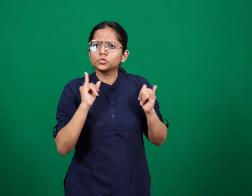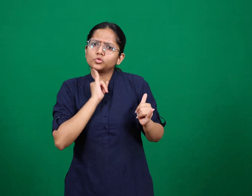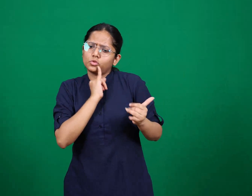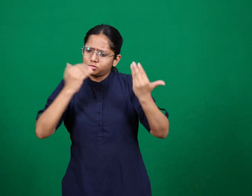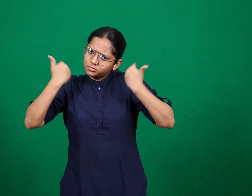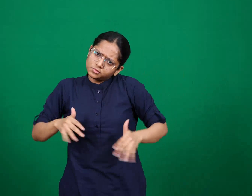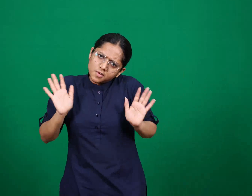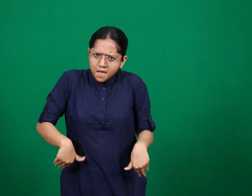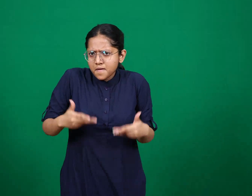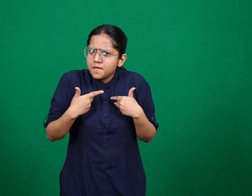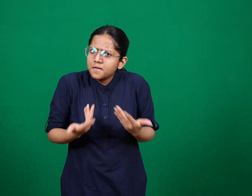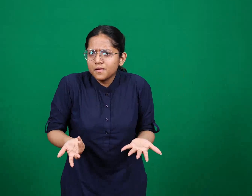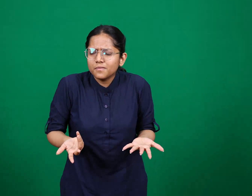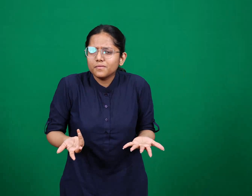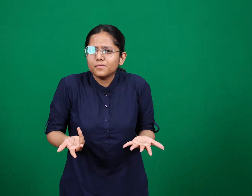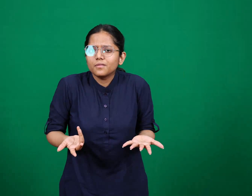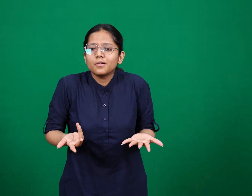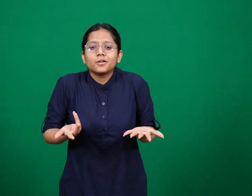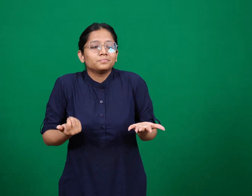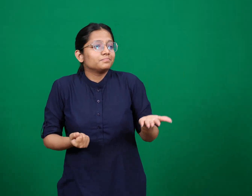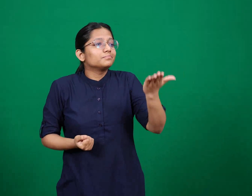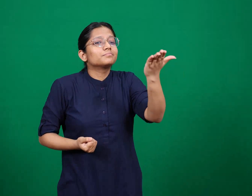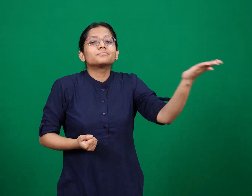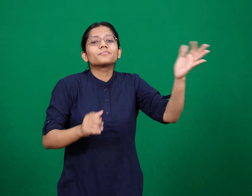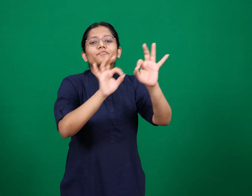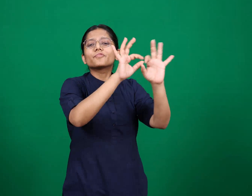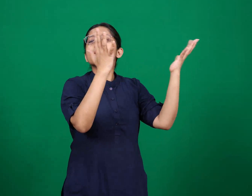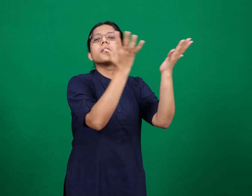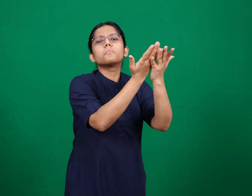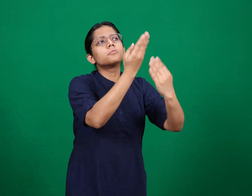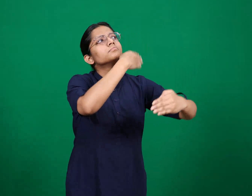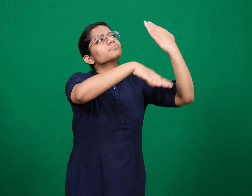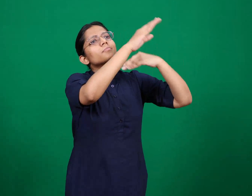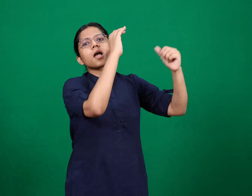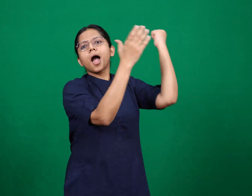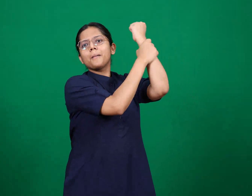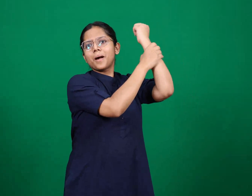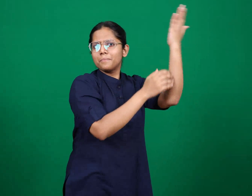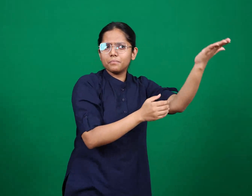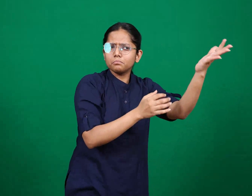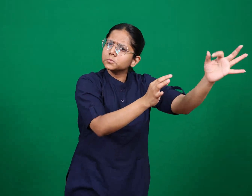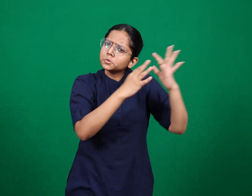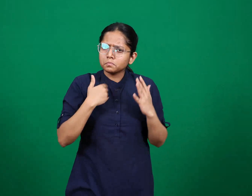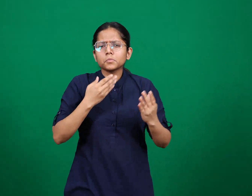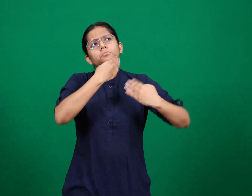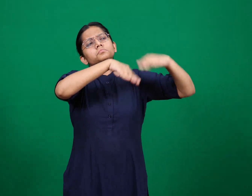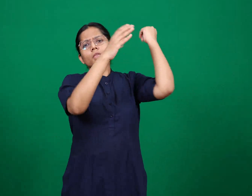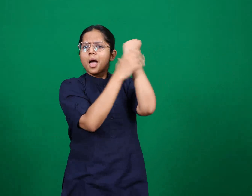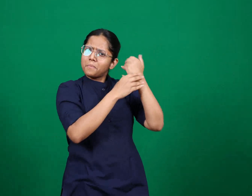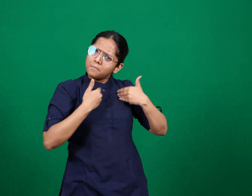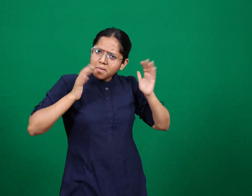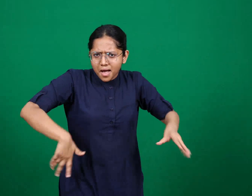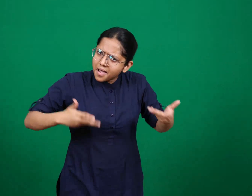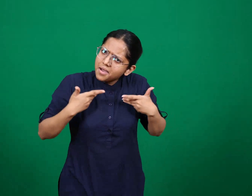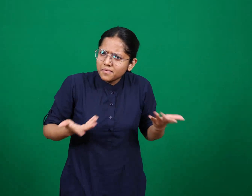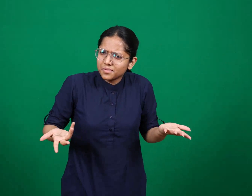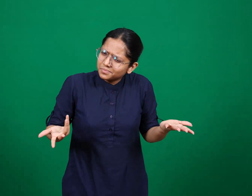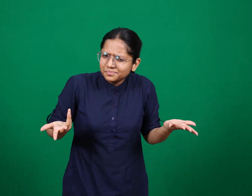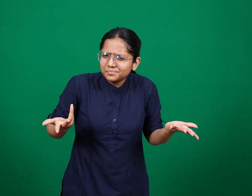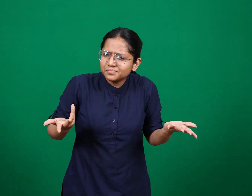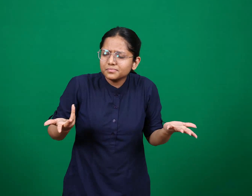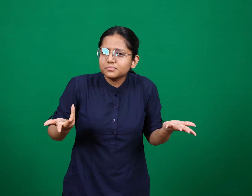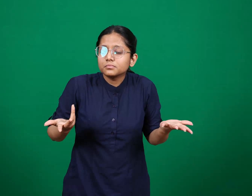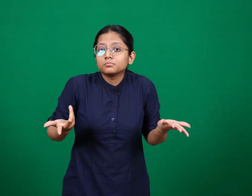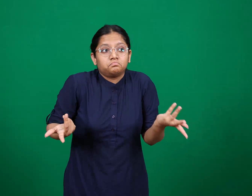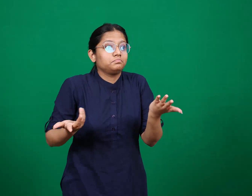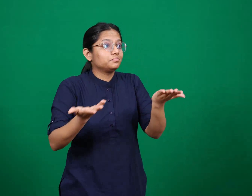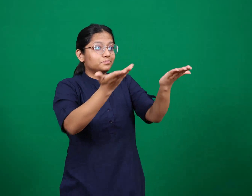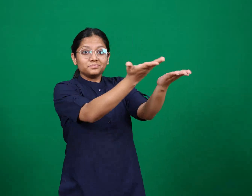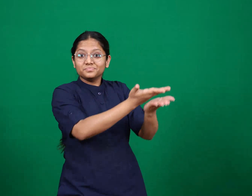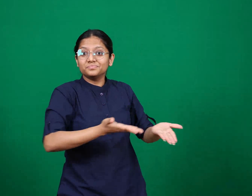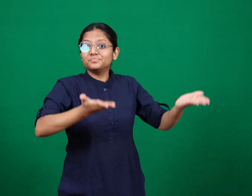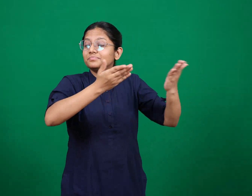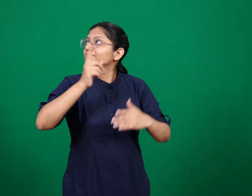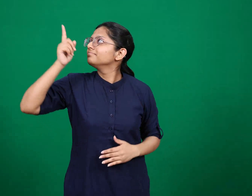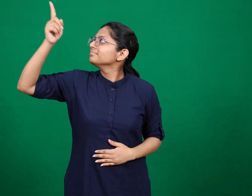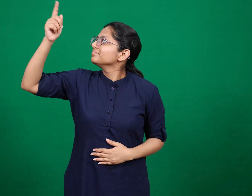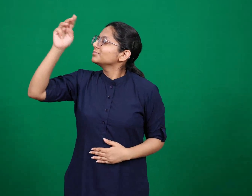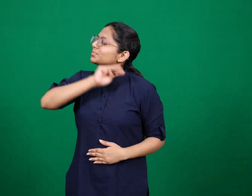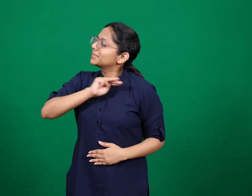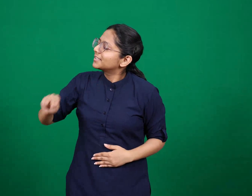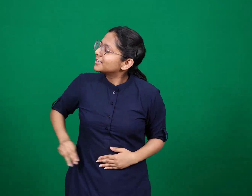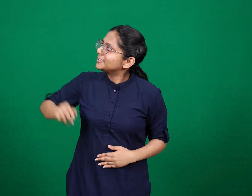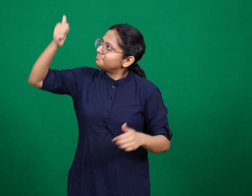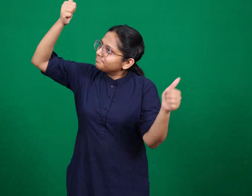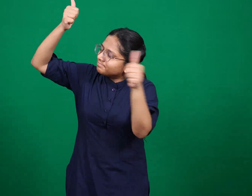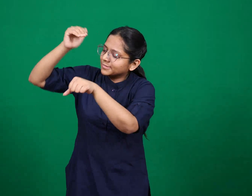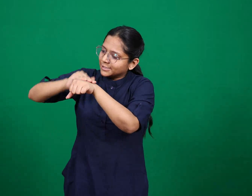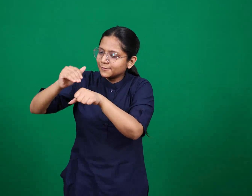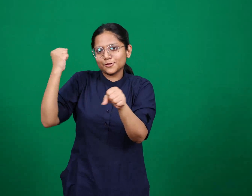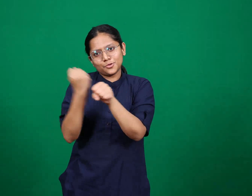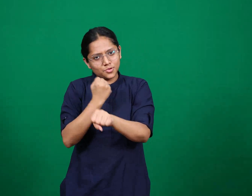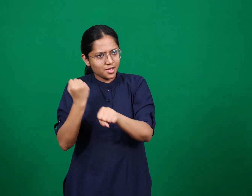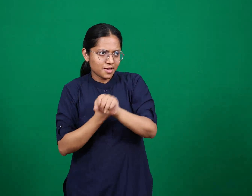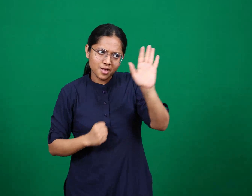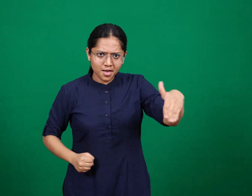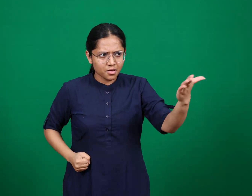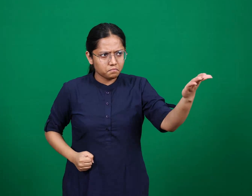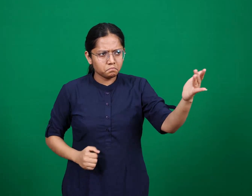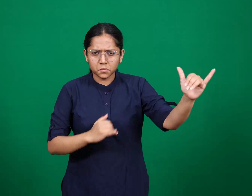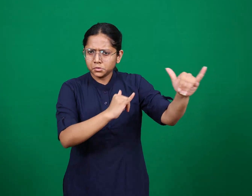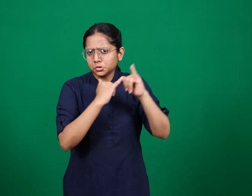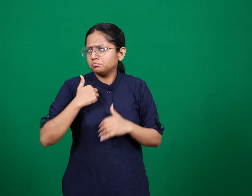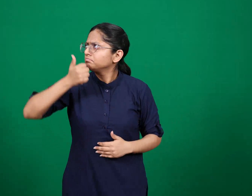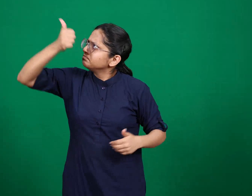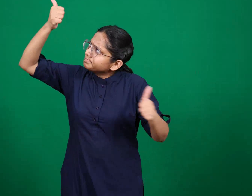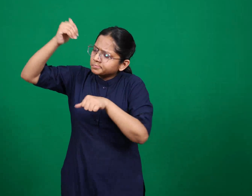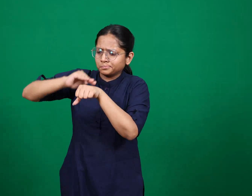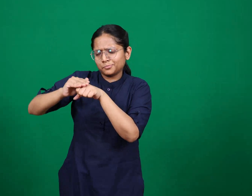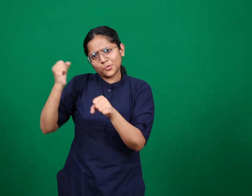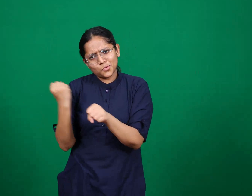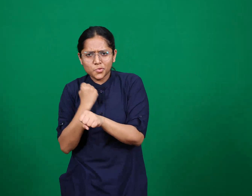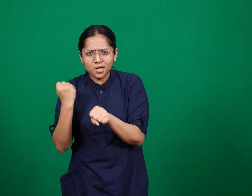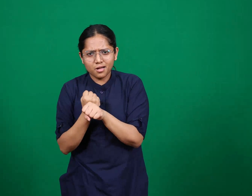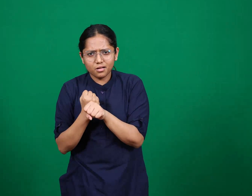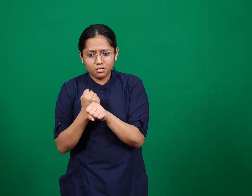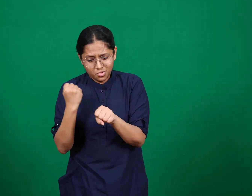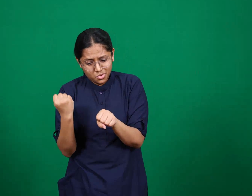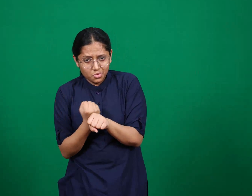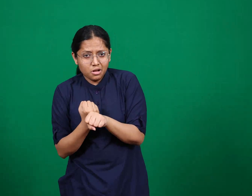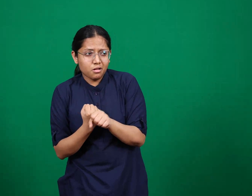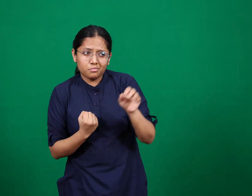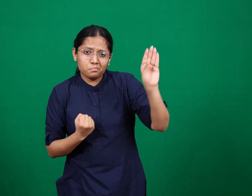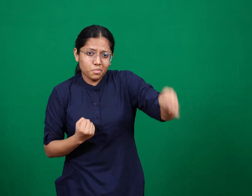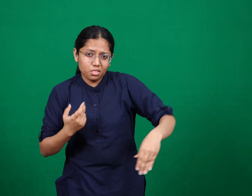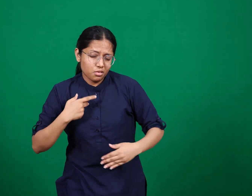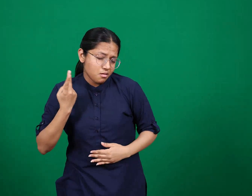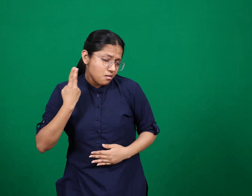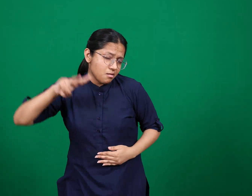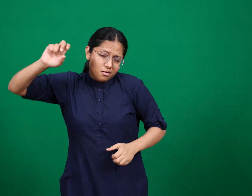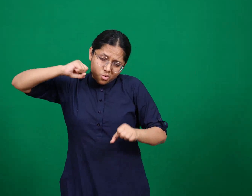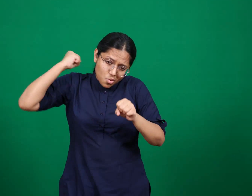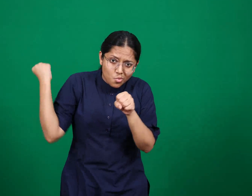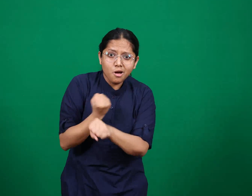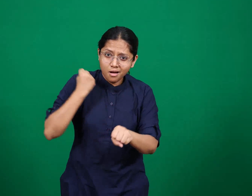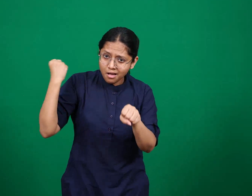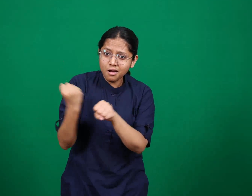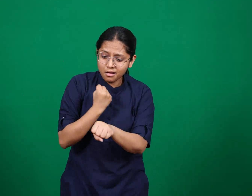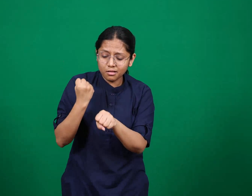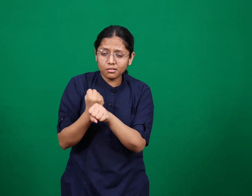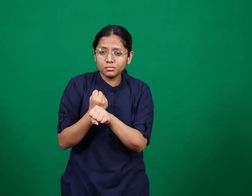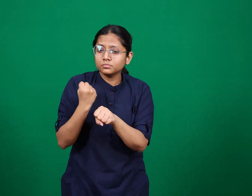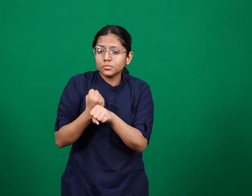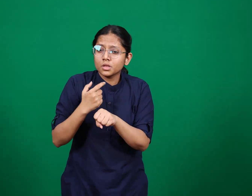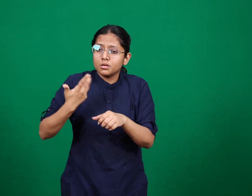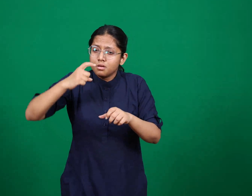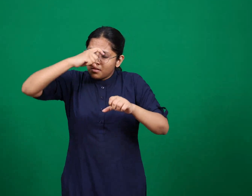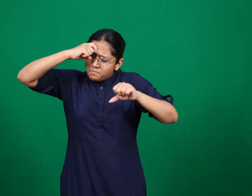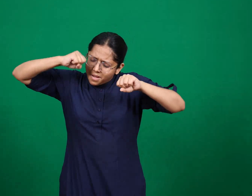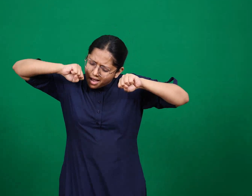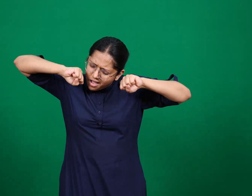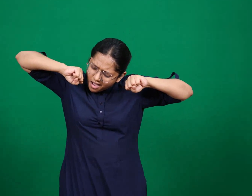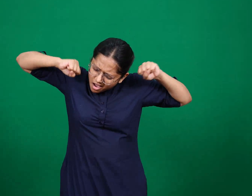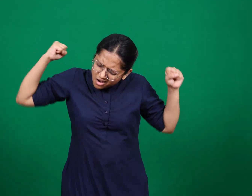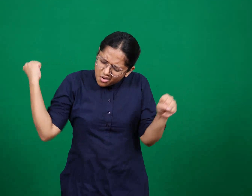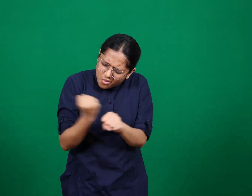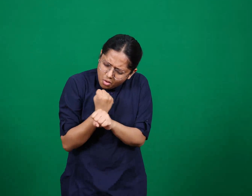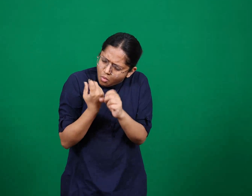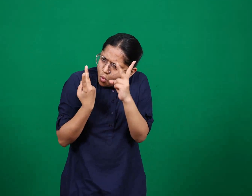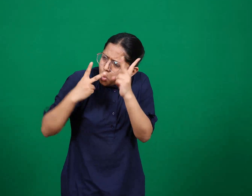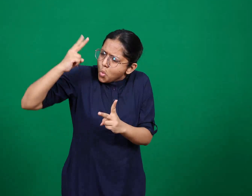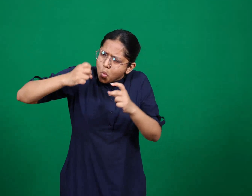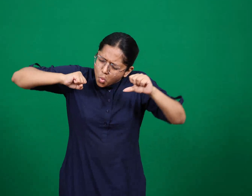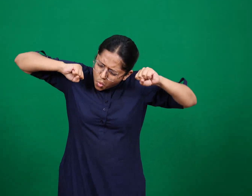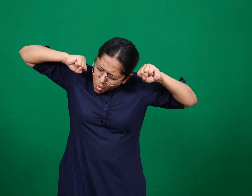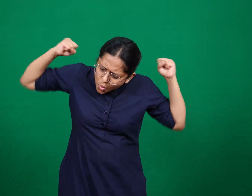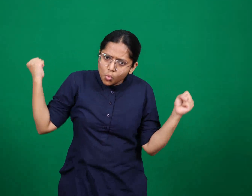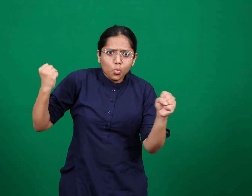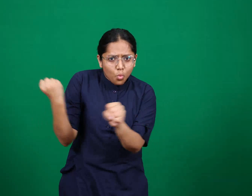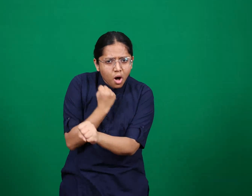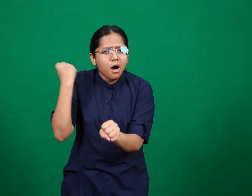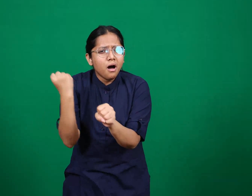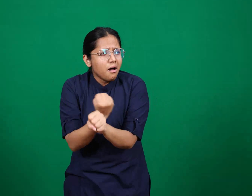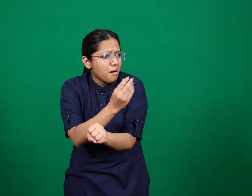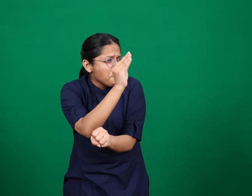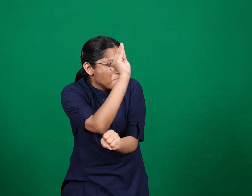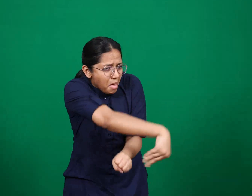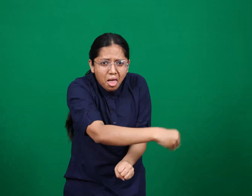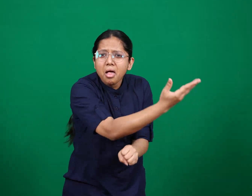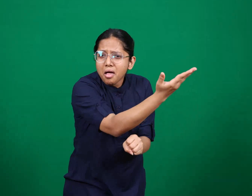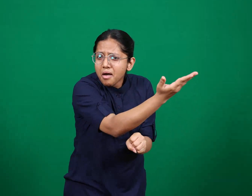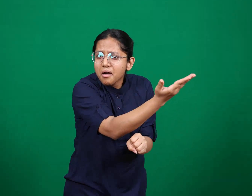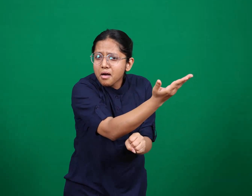Are they descendants of Abraham? So am I. Are they servants of Christ?